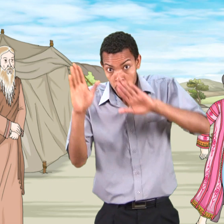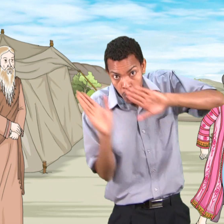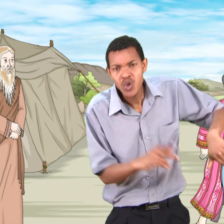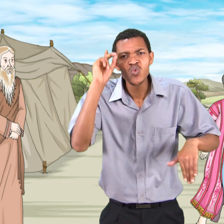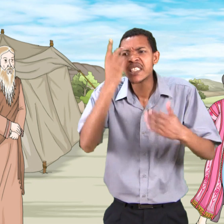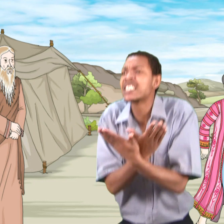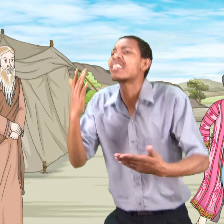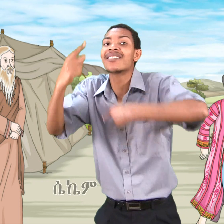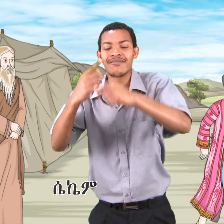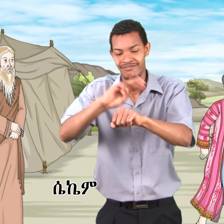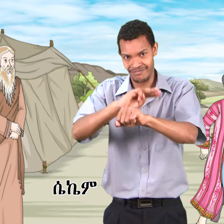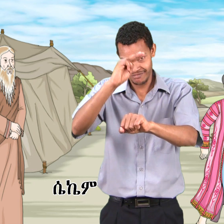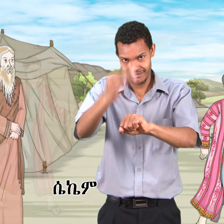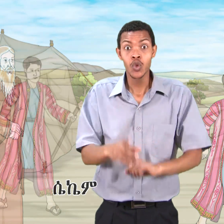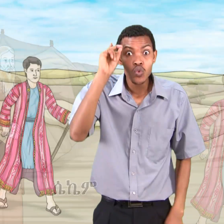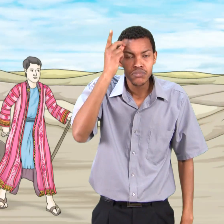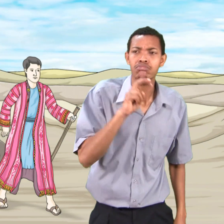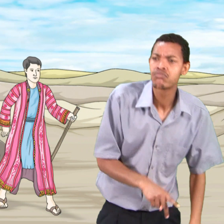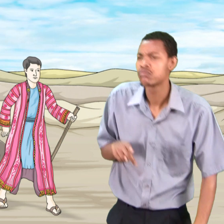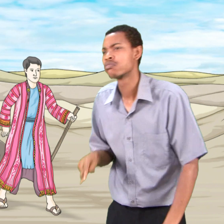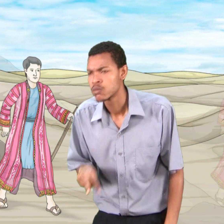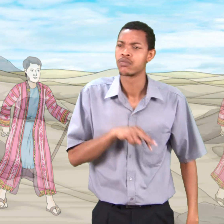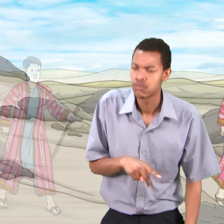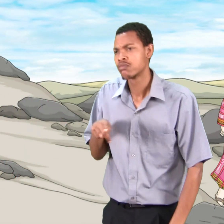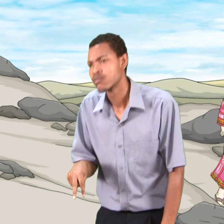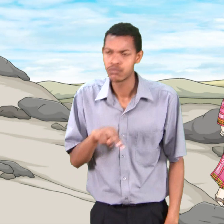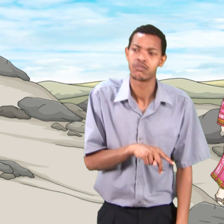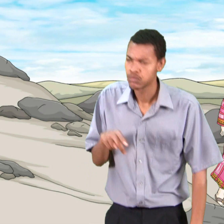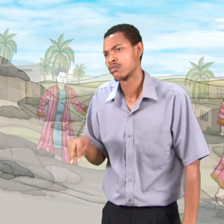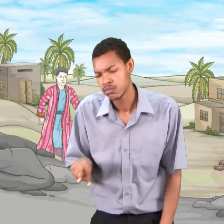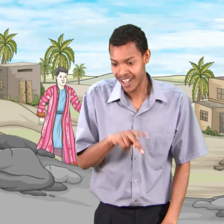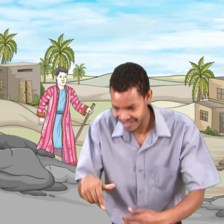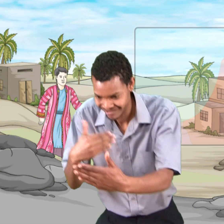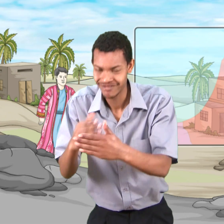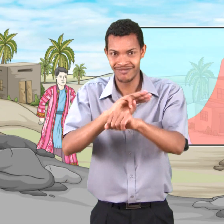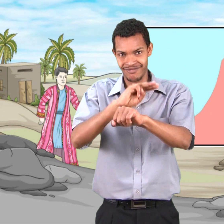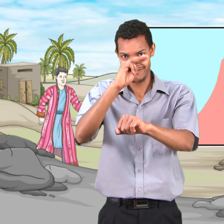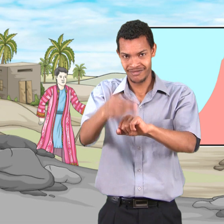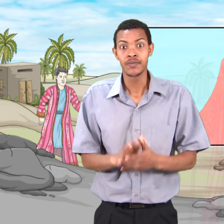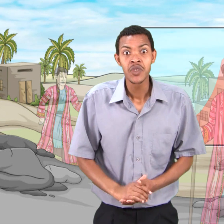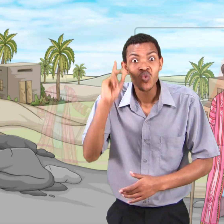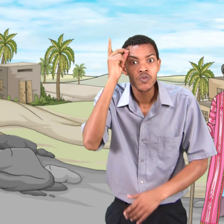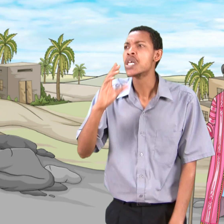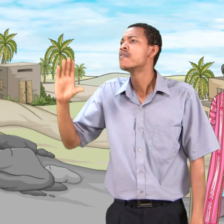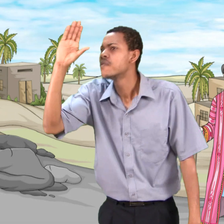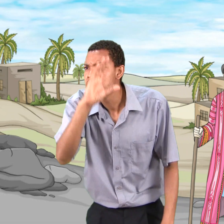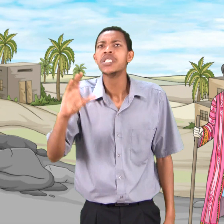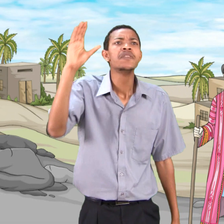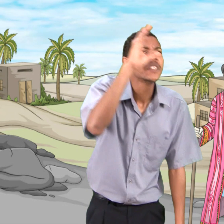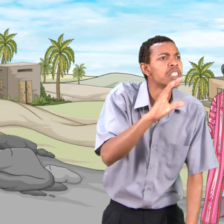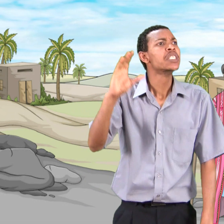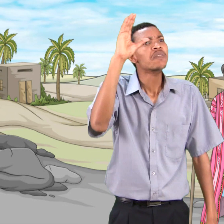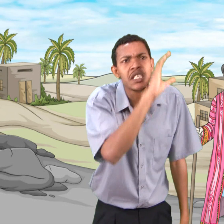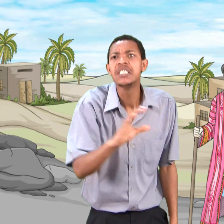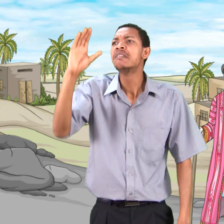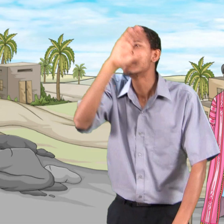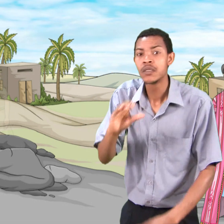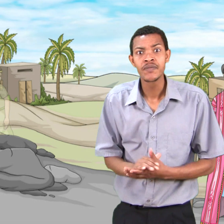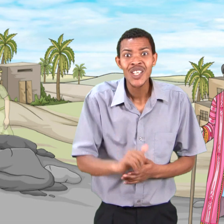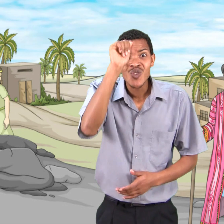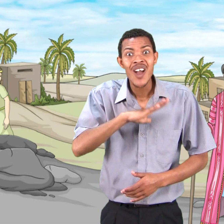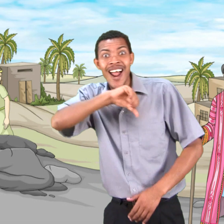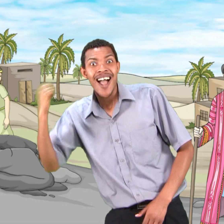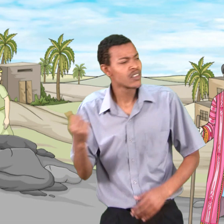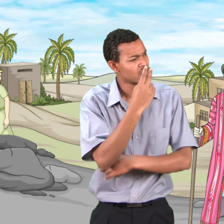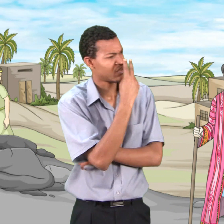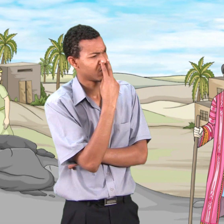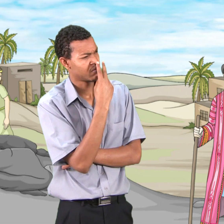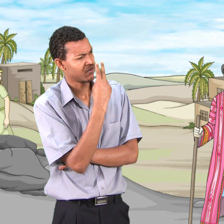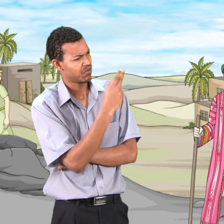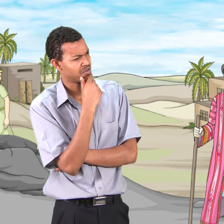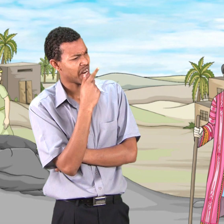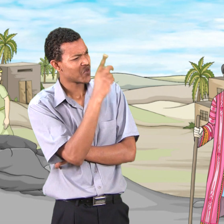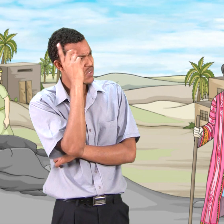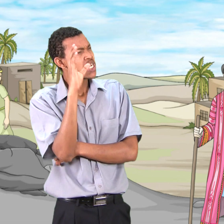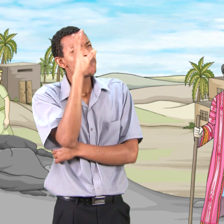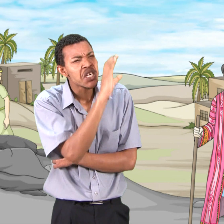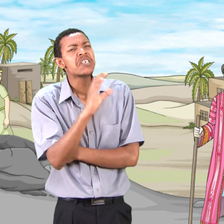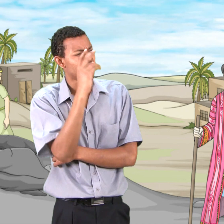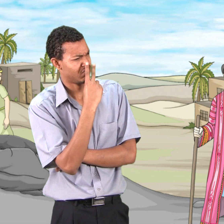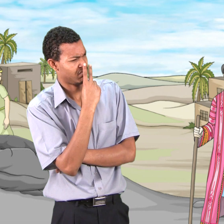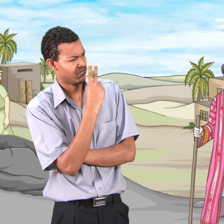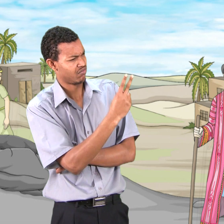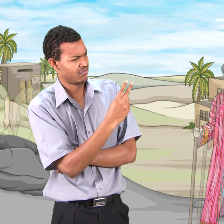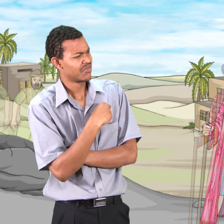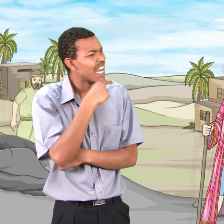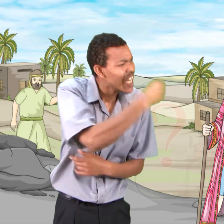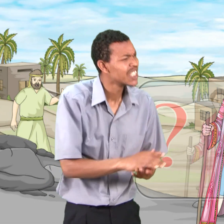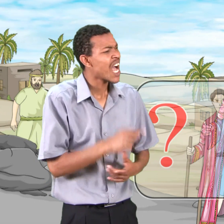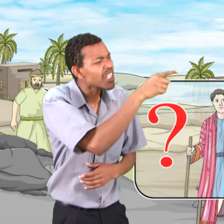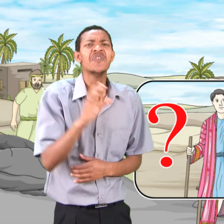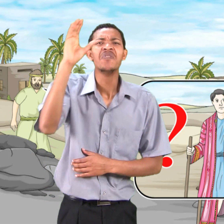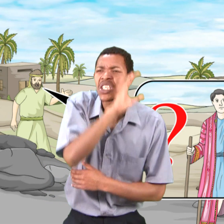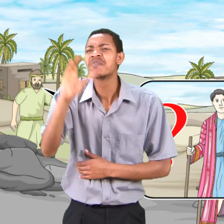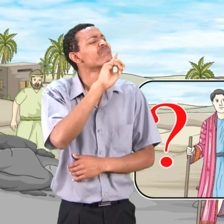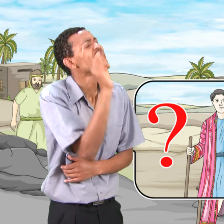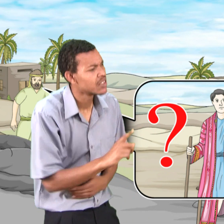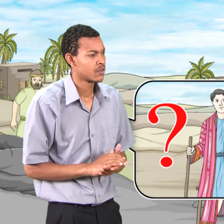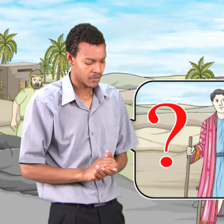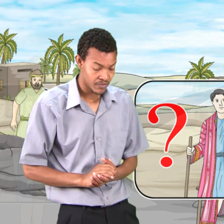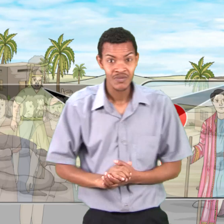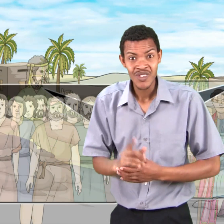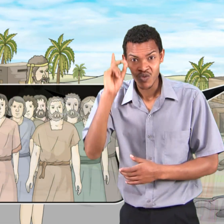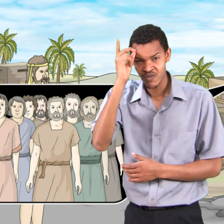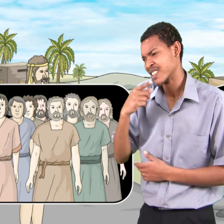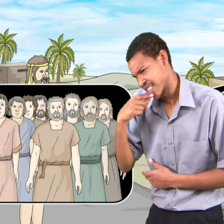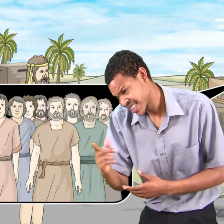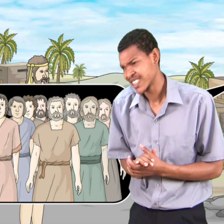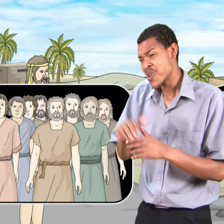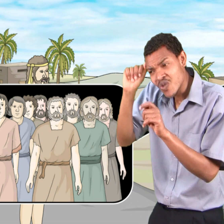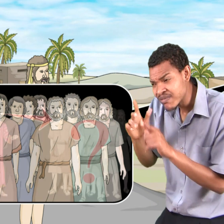And when Joseph arrived in Shechem, a man found him wandering in the field and asked, “What are you looking for?”